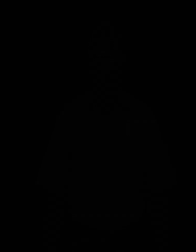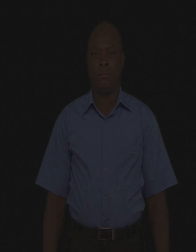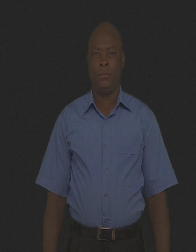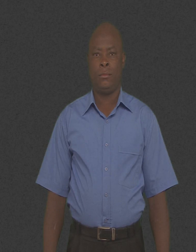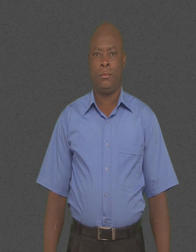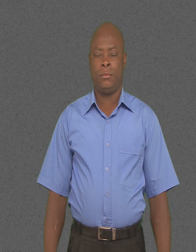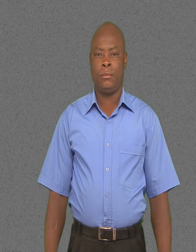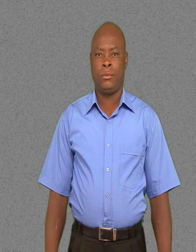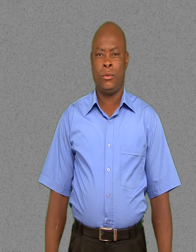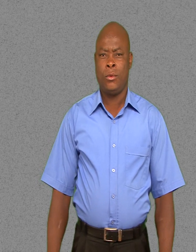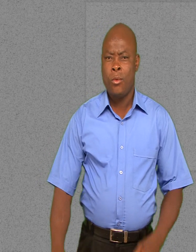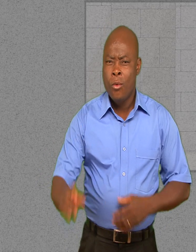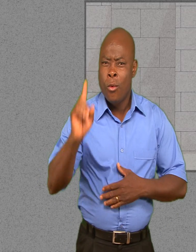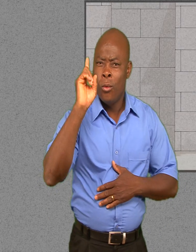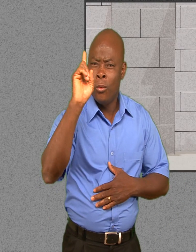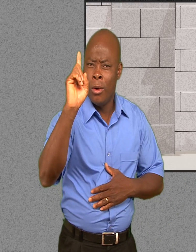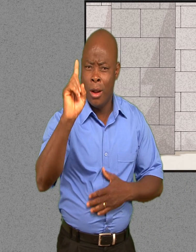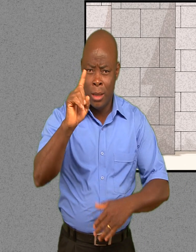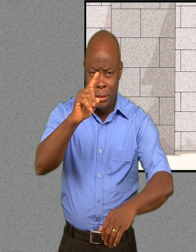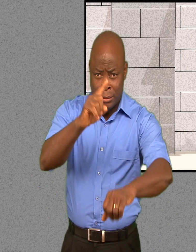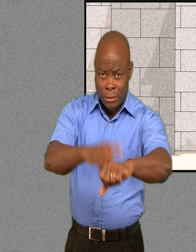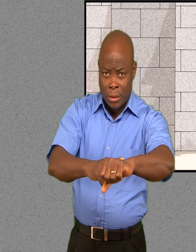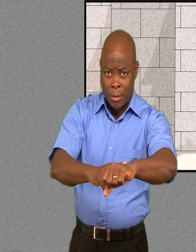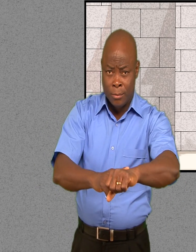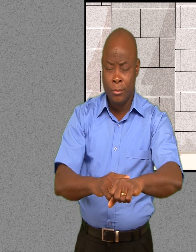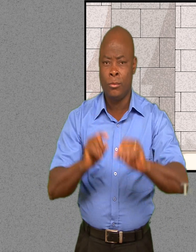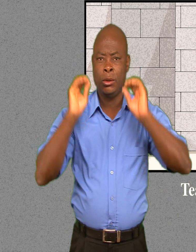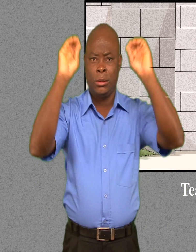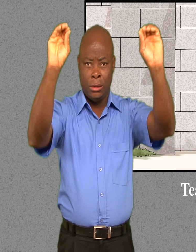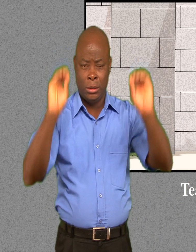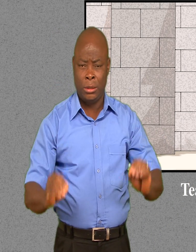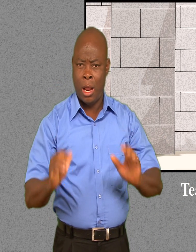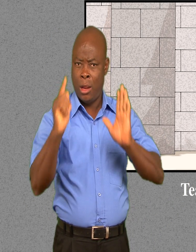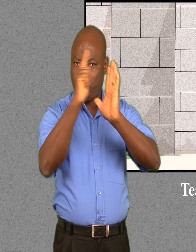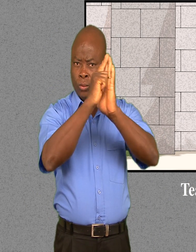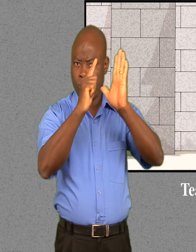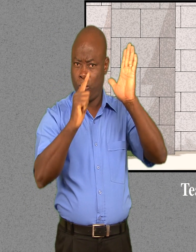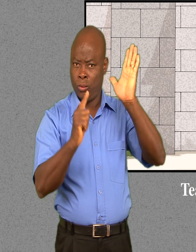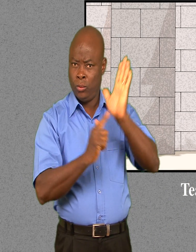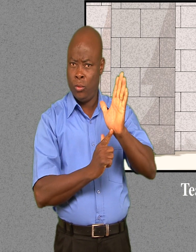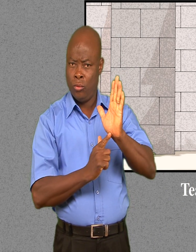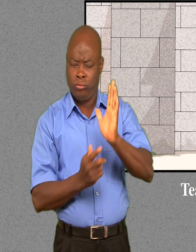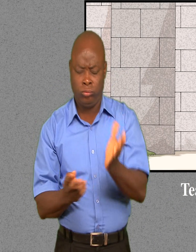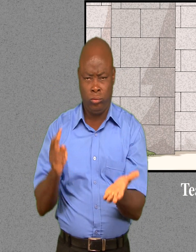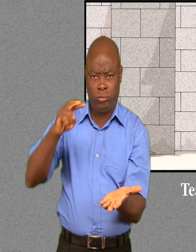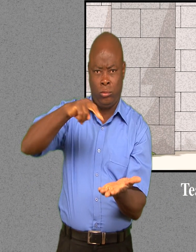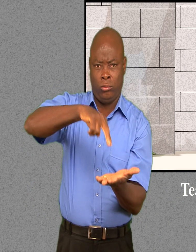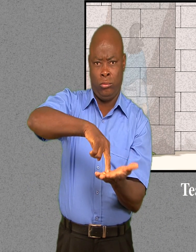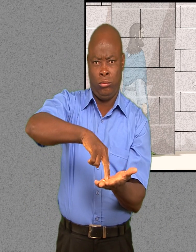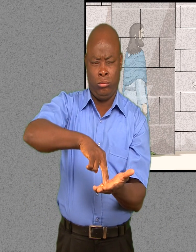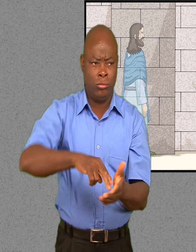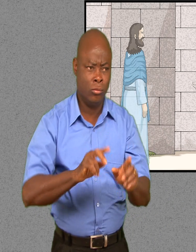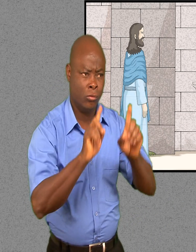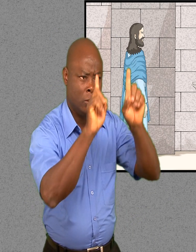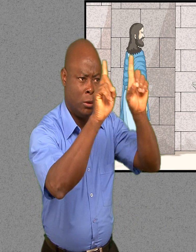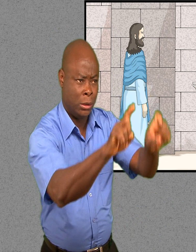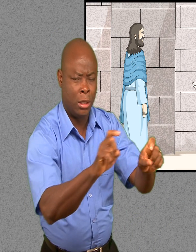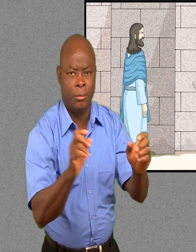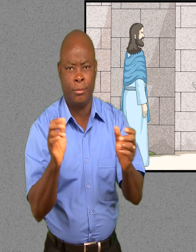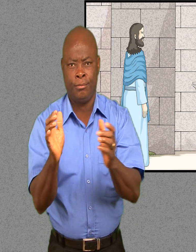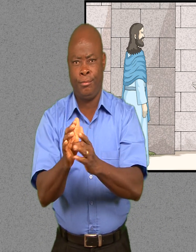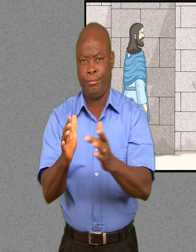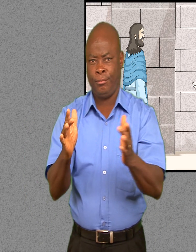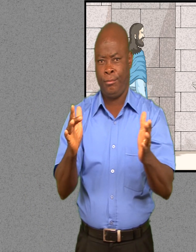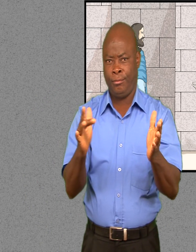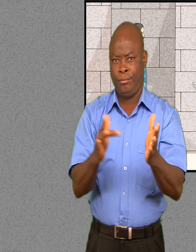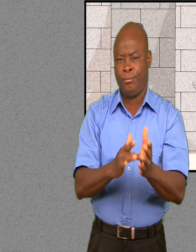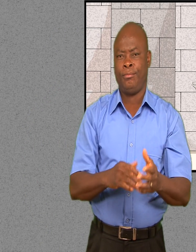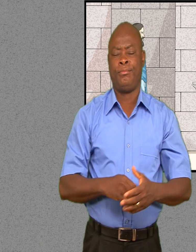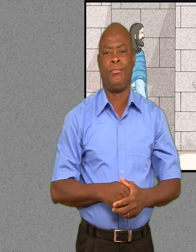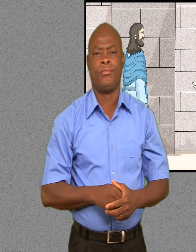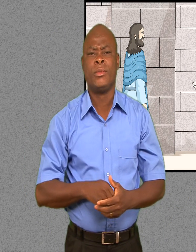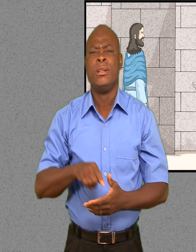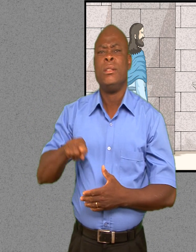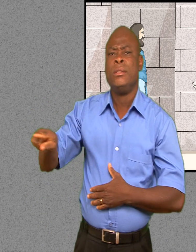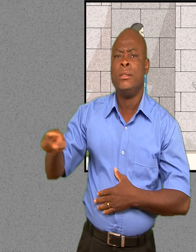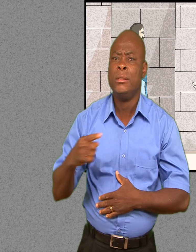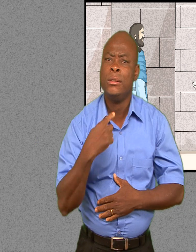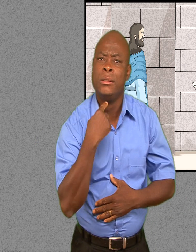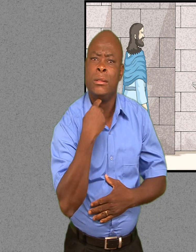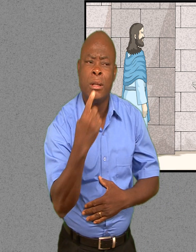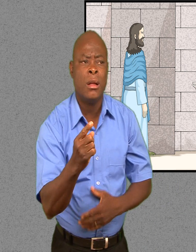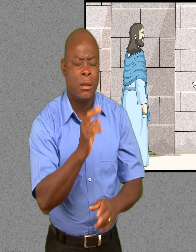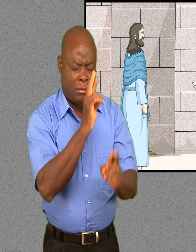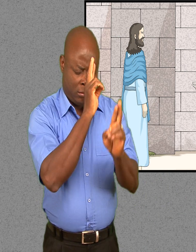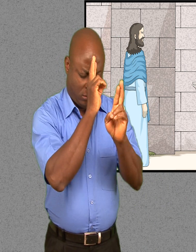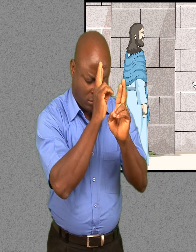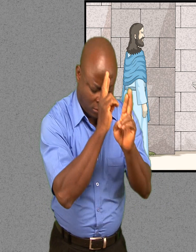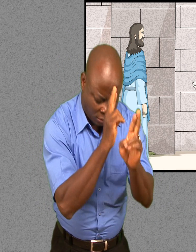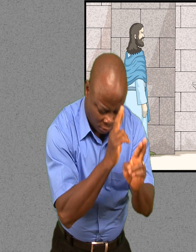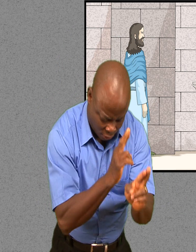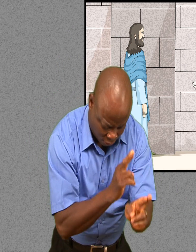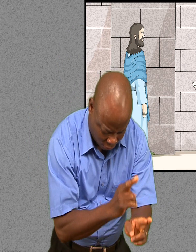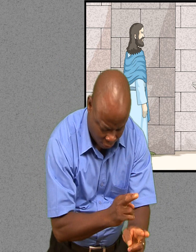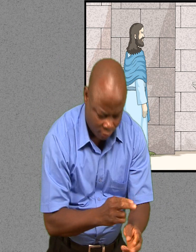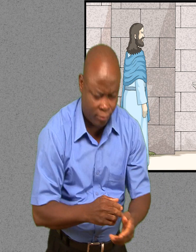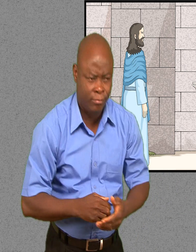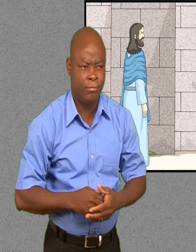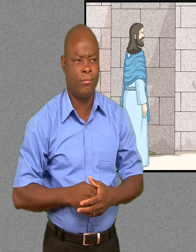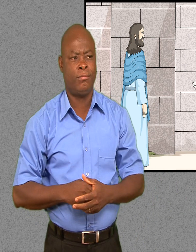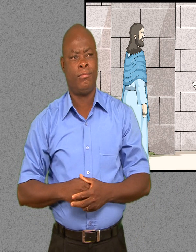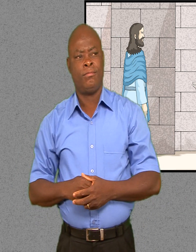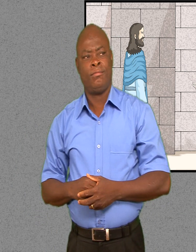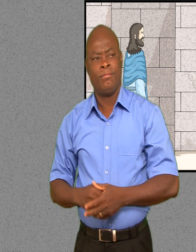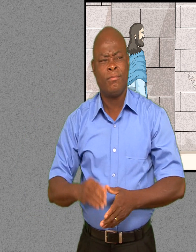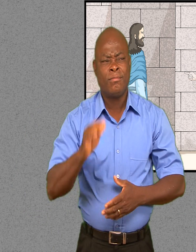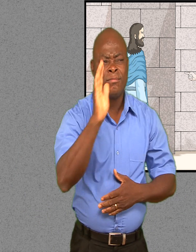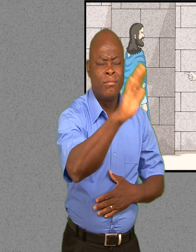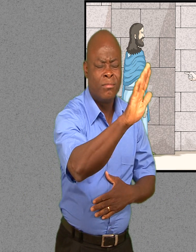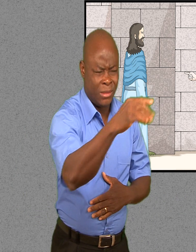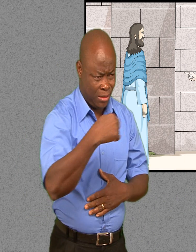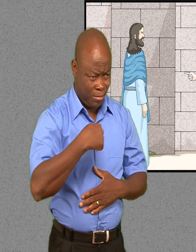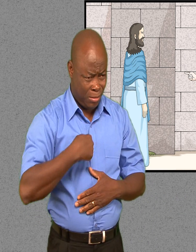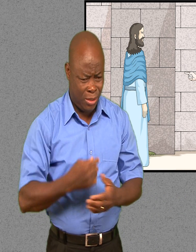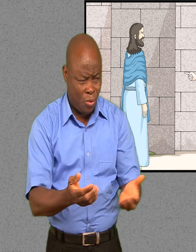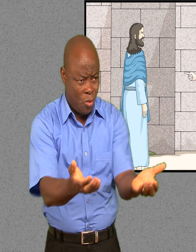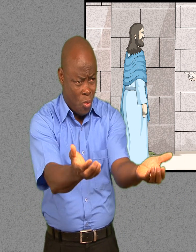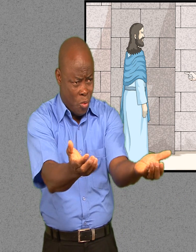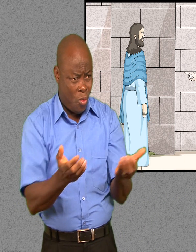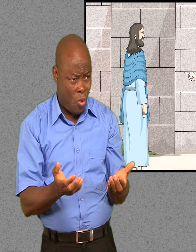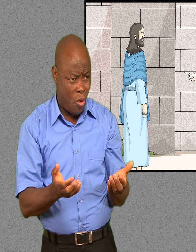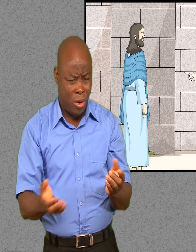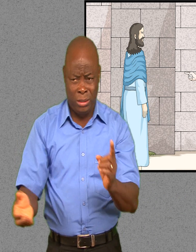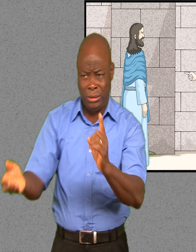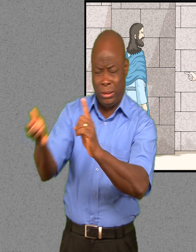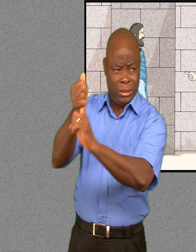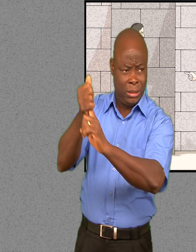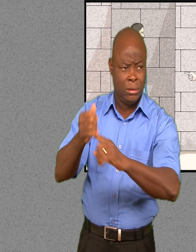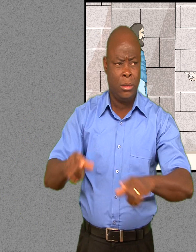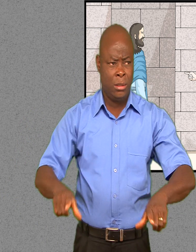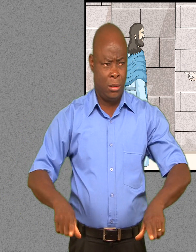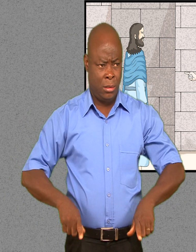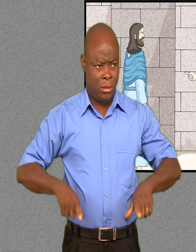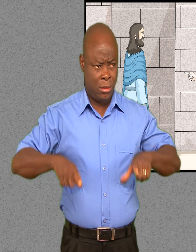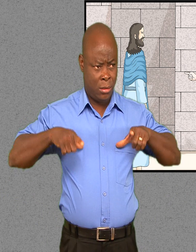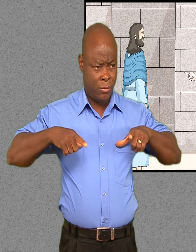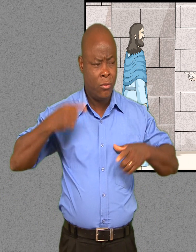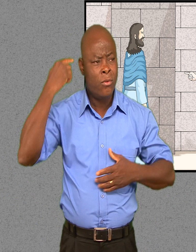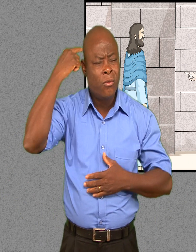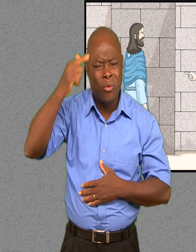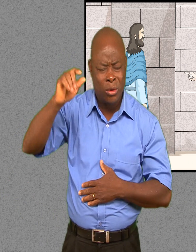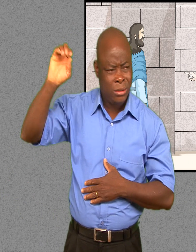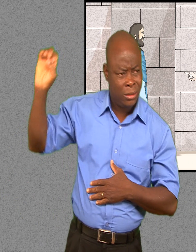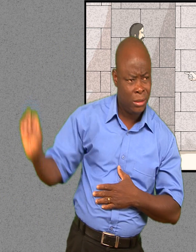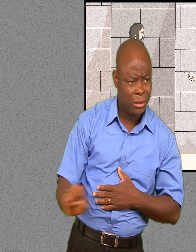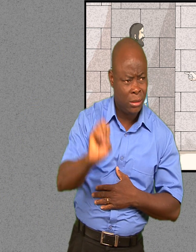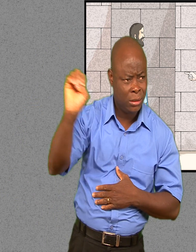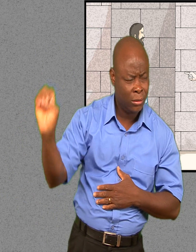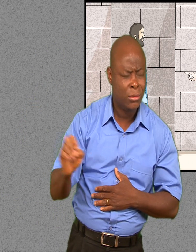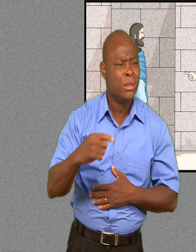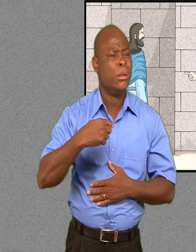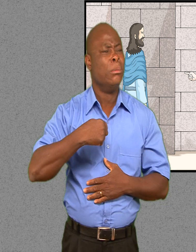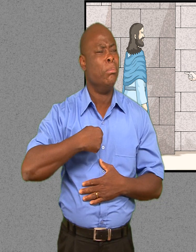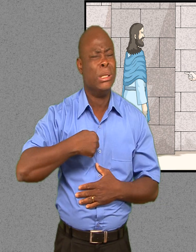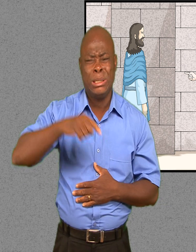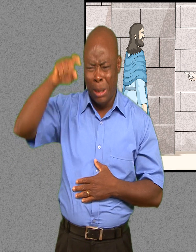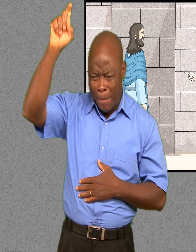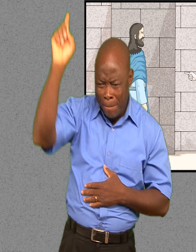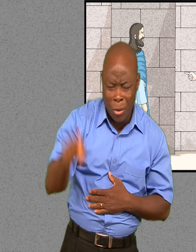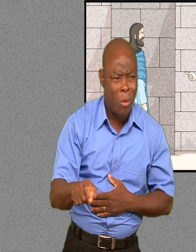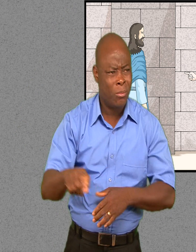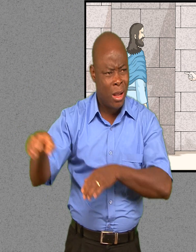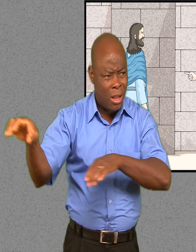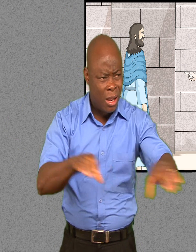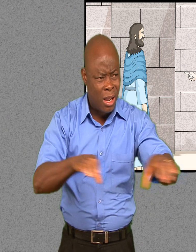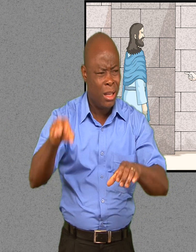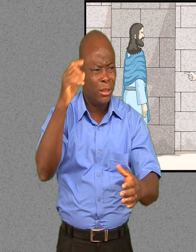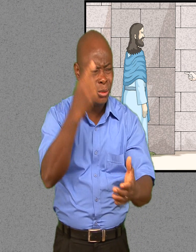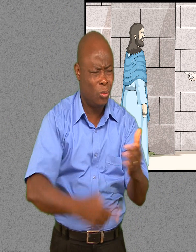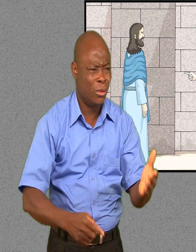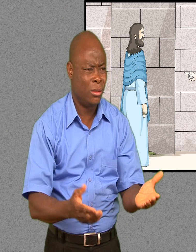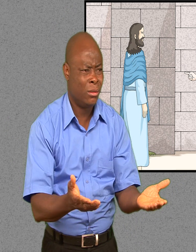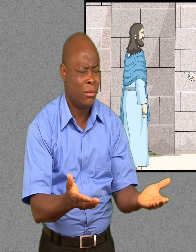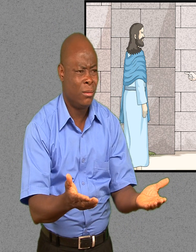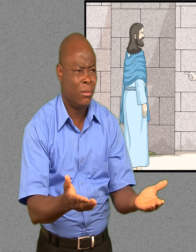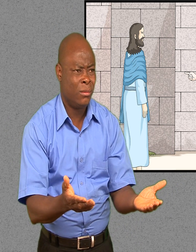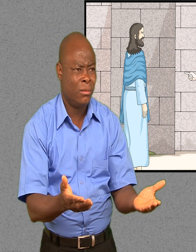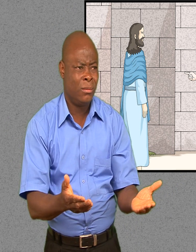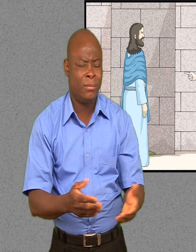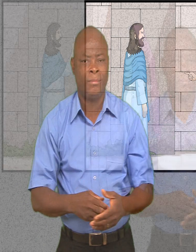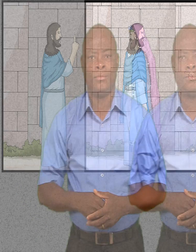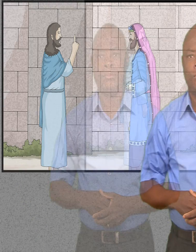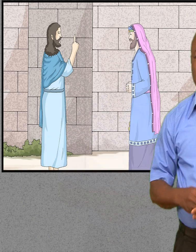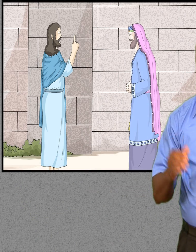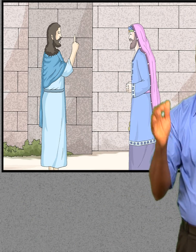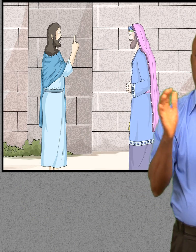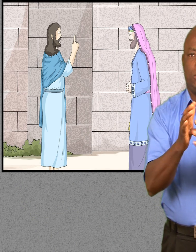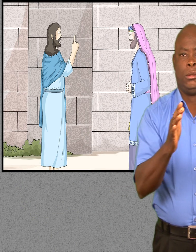One day an expert in the law stood up to test Him. “Teacher,” he asked, “what must I do to inherit eternal life?”